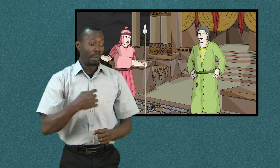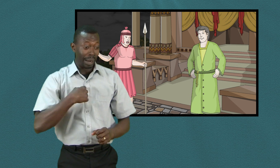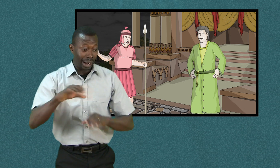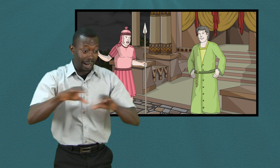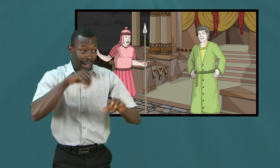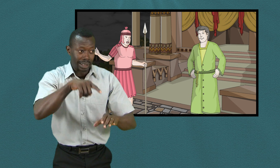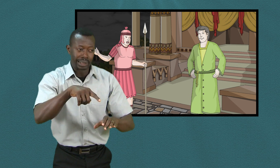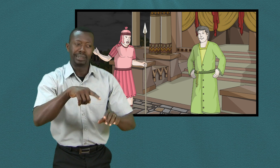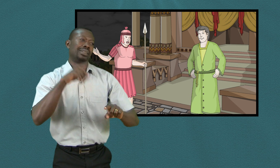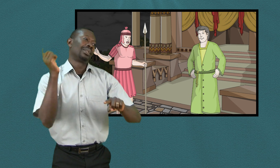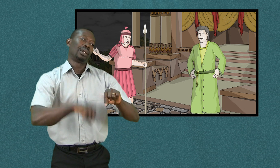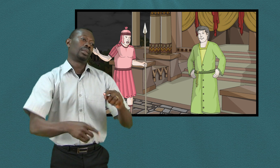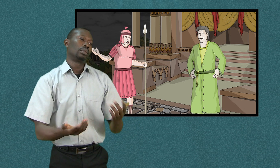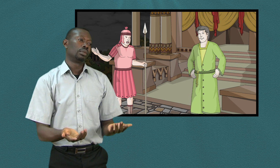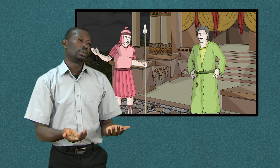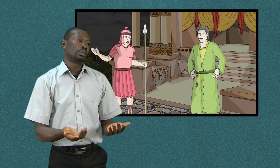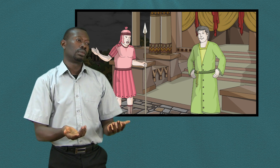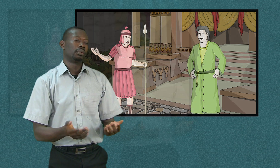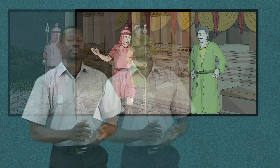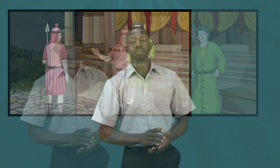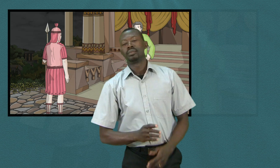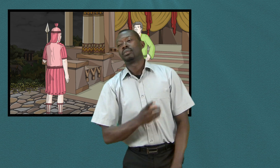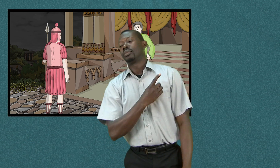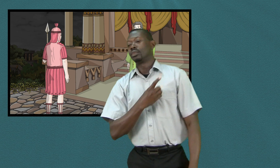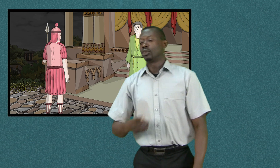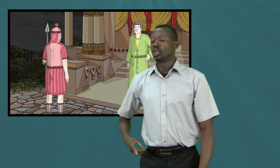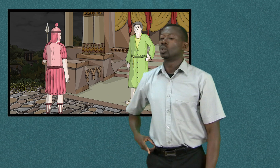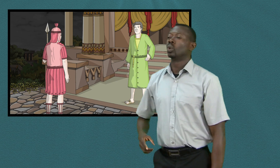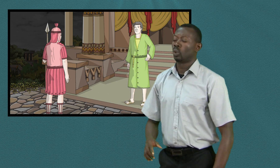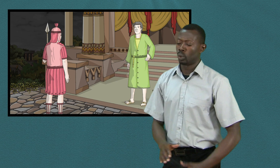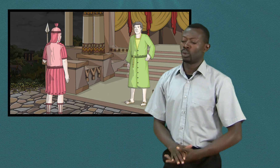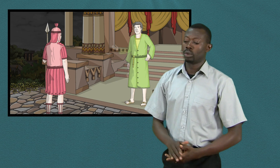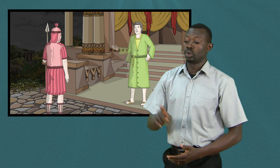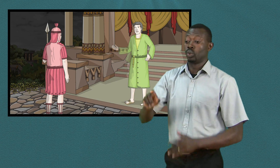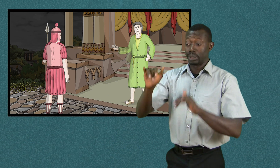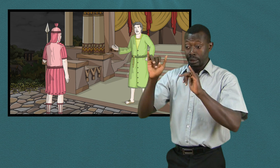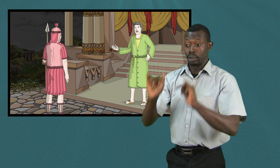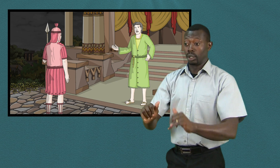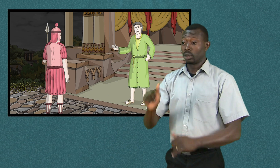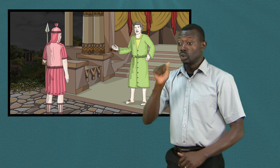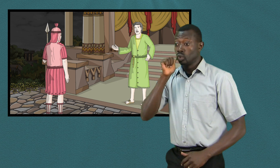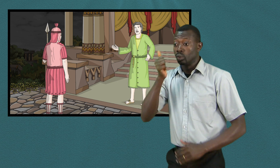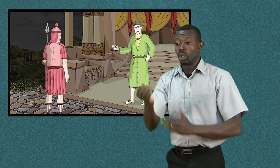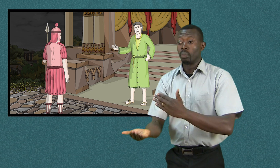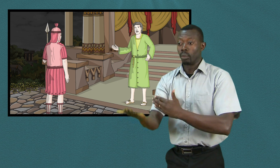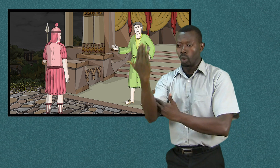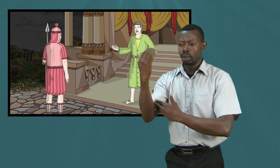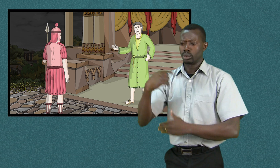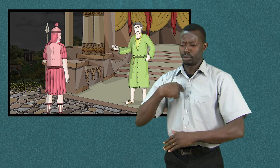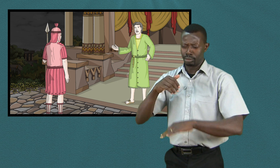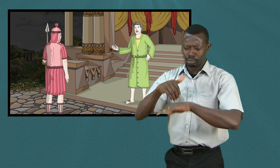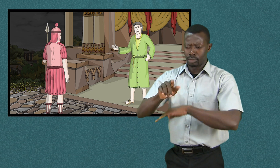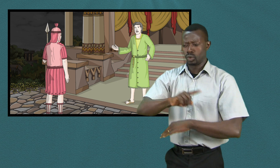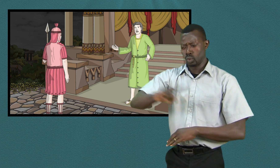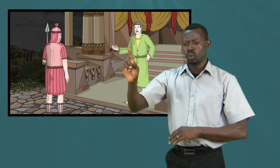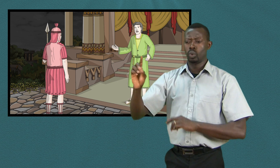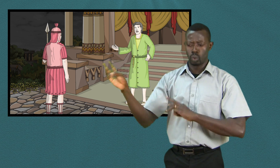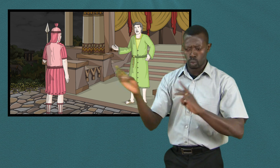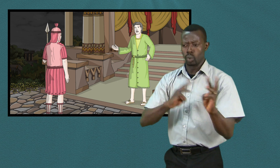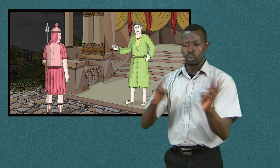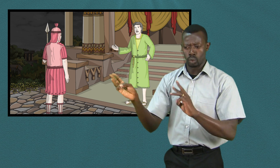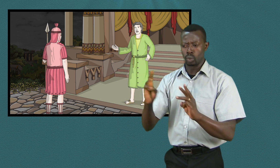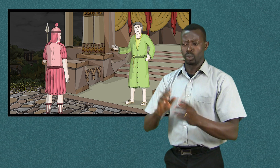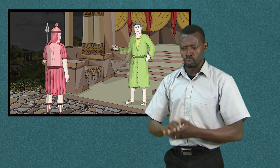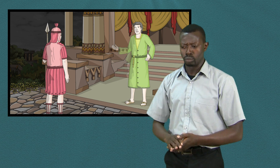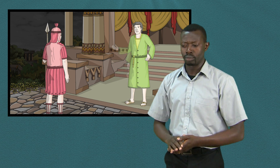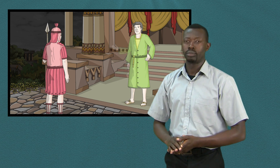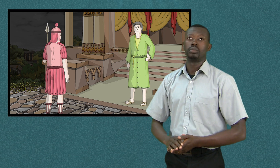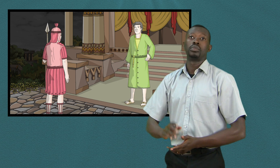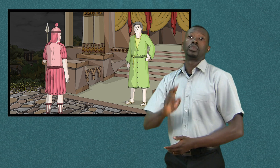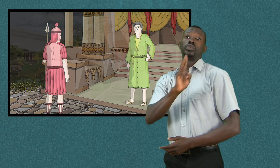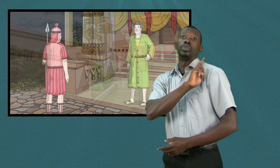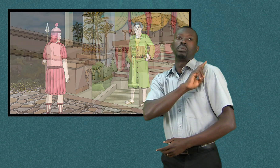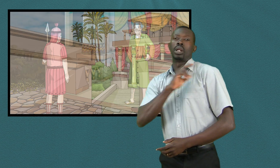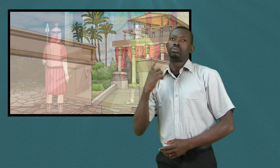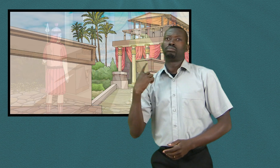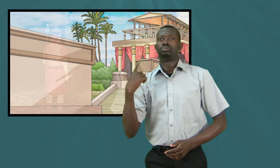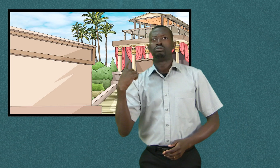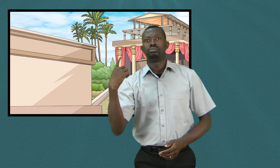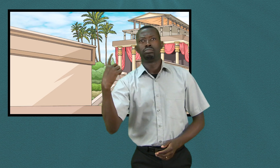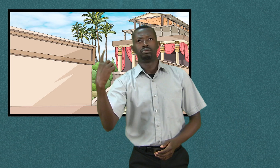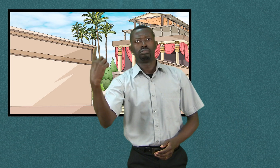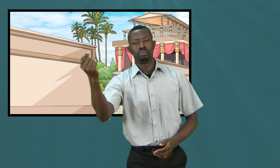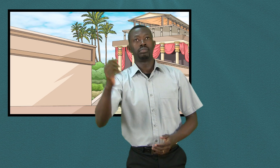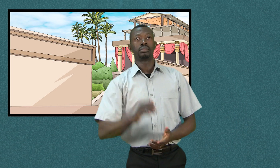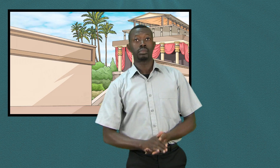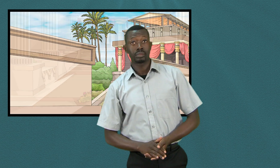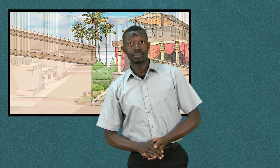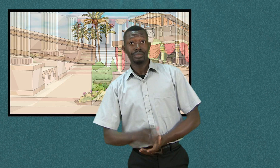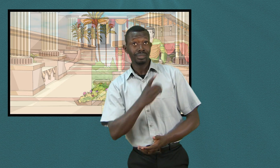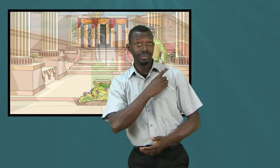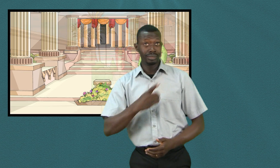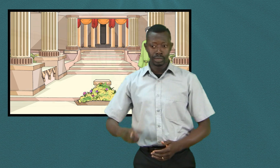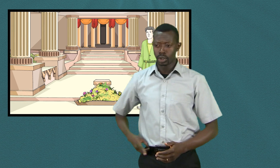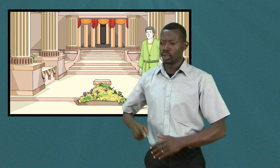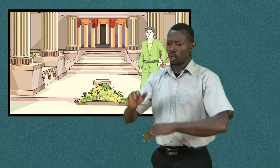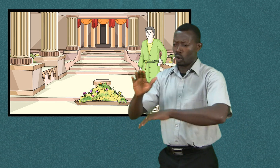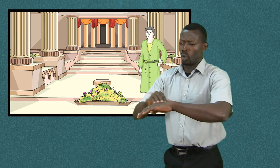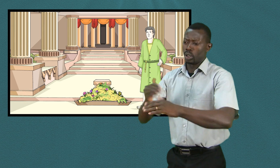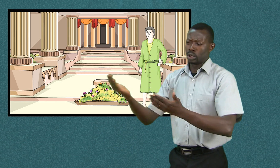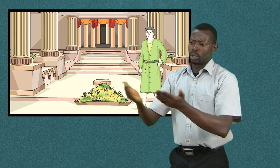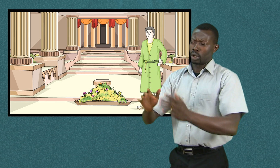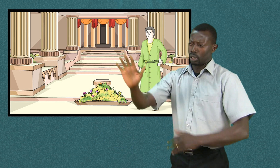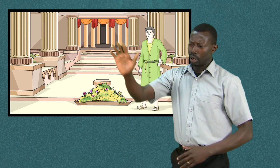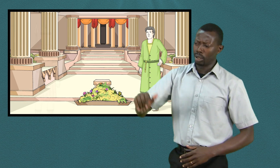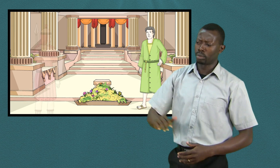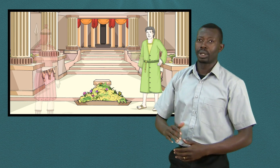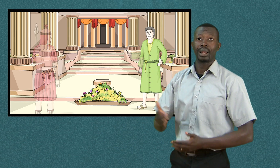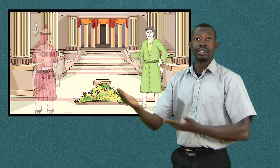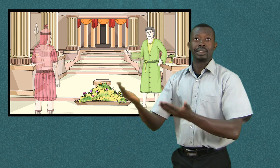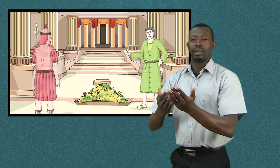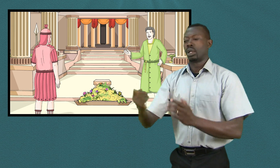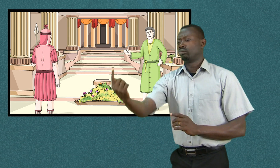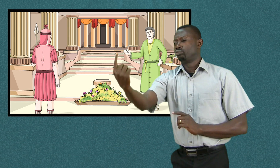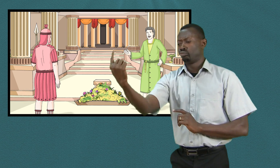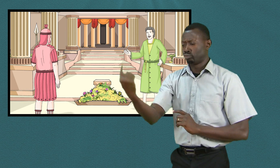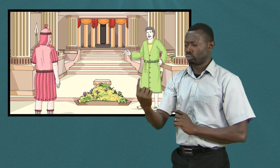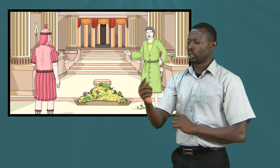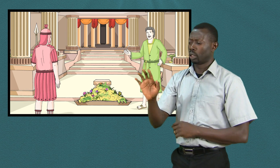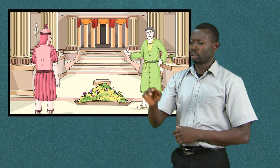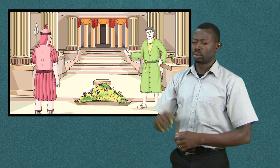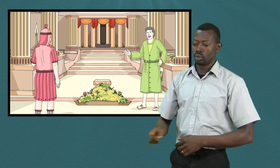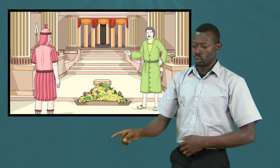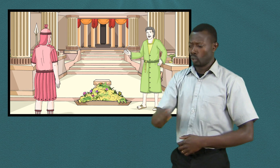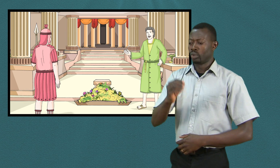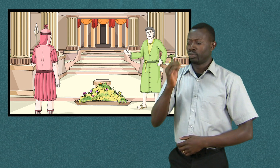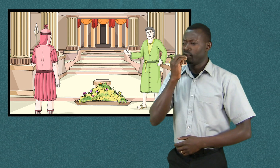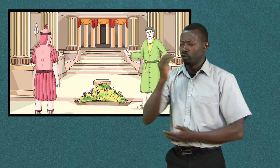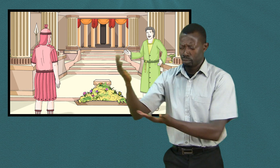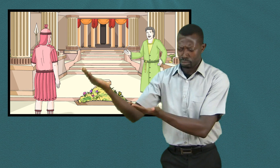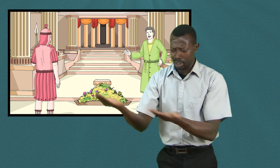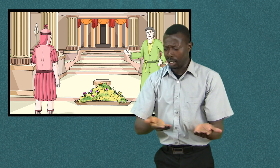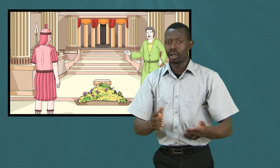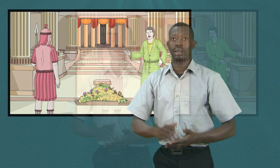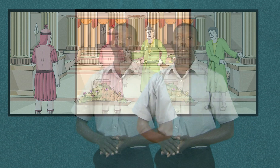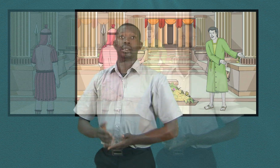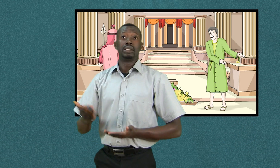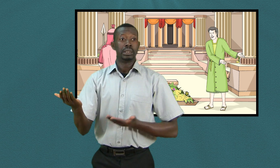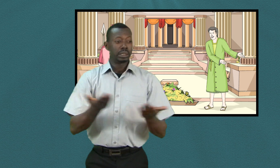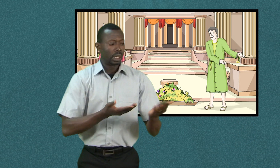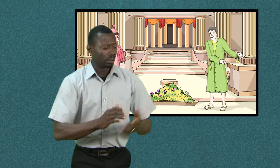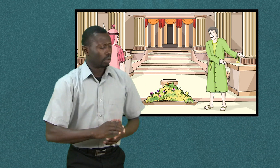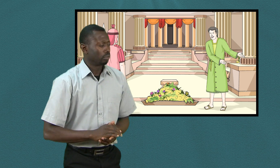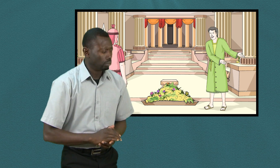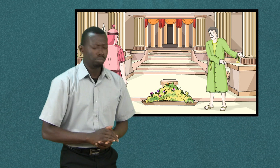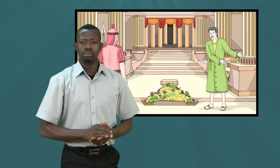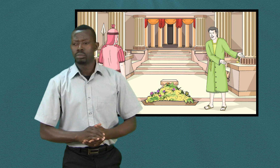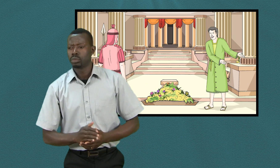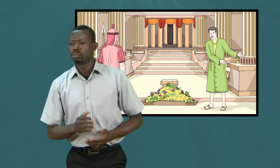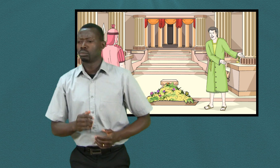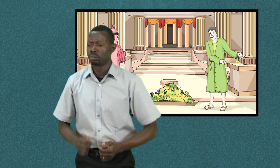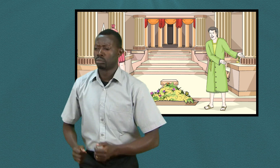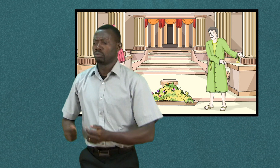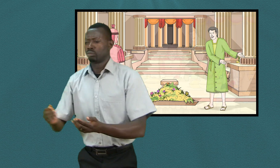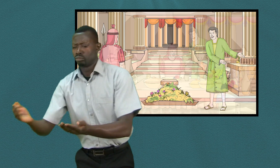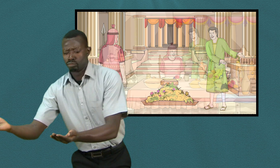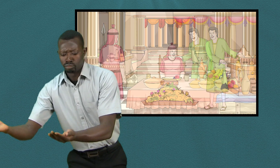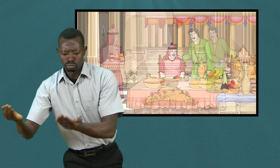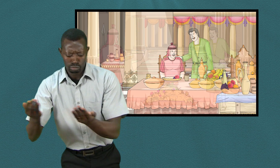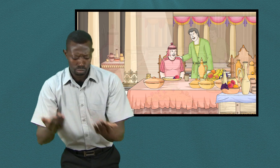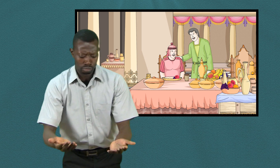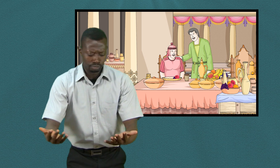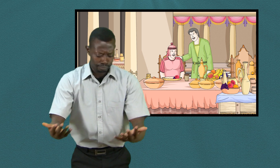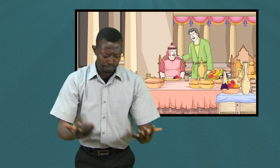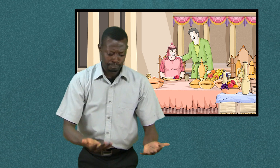“Stay here one more day,” David said to Uriah, “and tomorrow I will send you back.” So Uriah stayed in Jerusalem that day and the next.